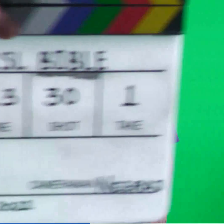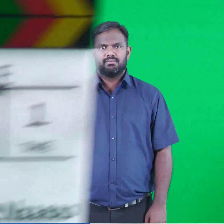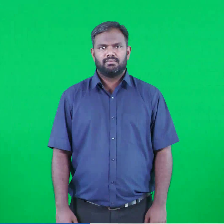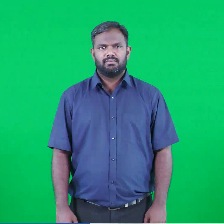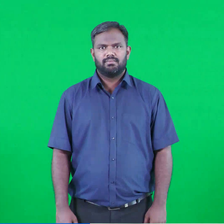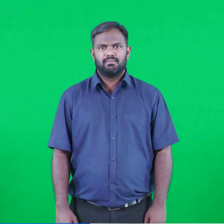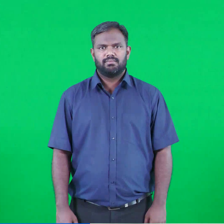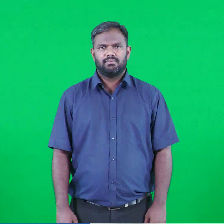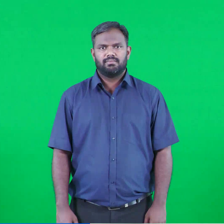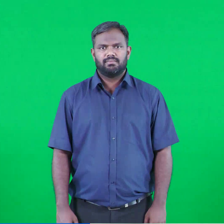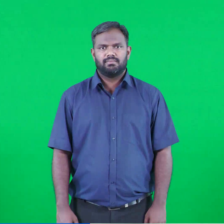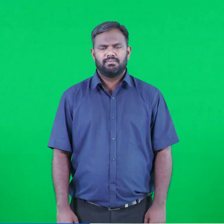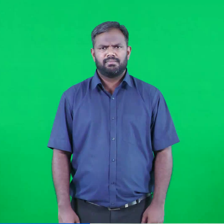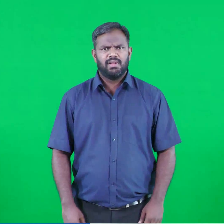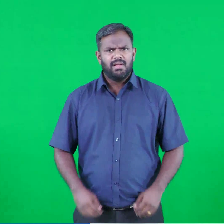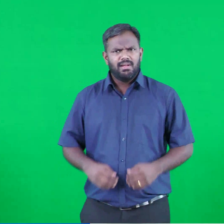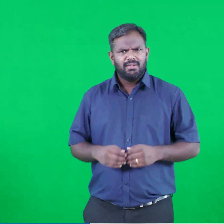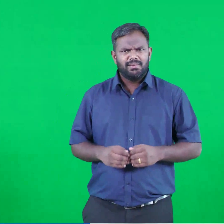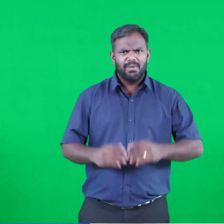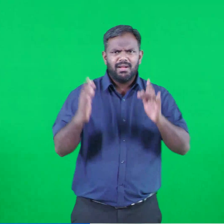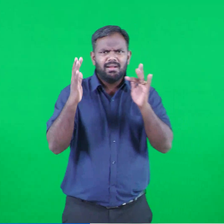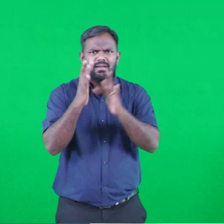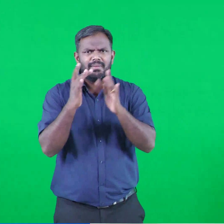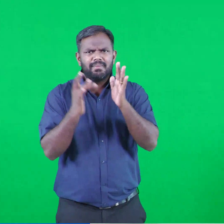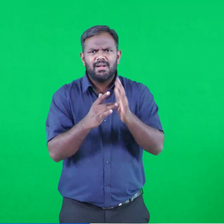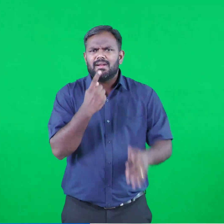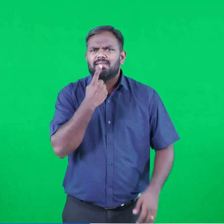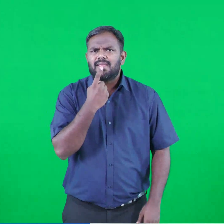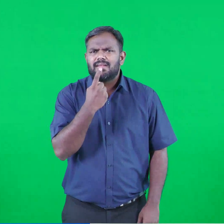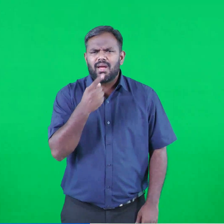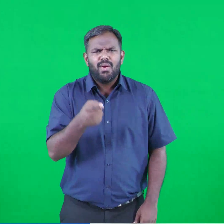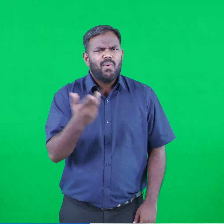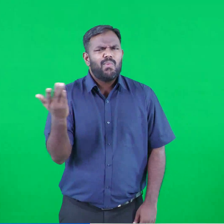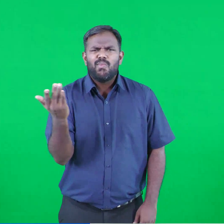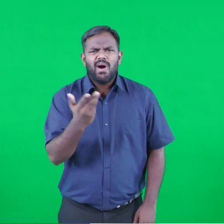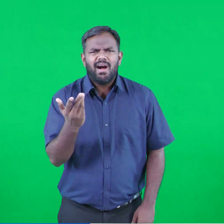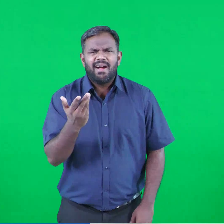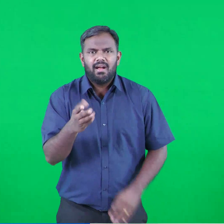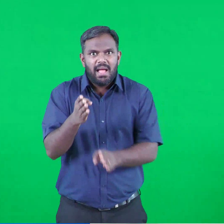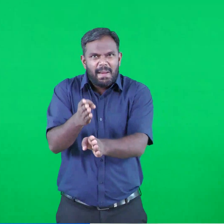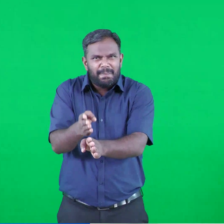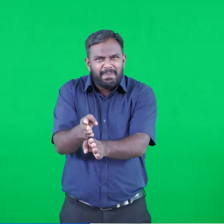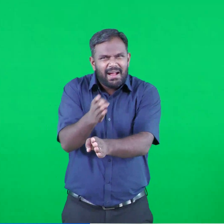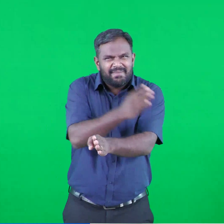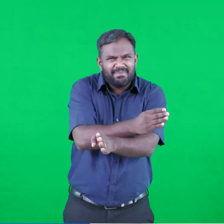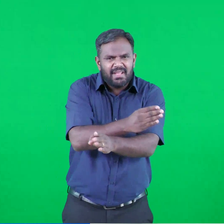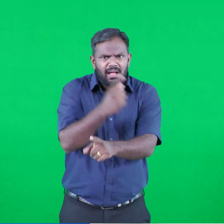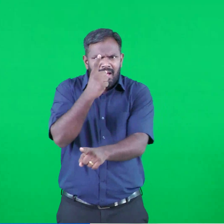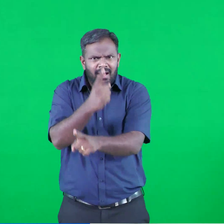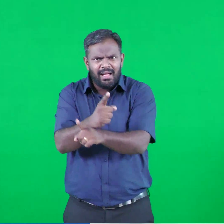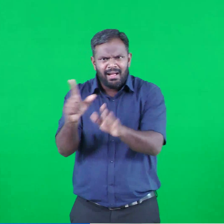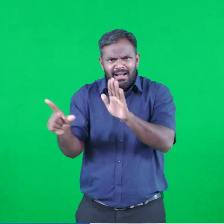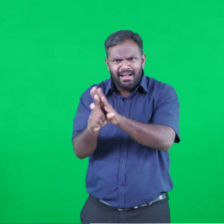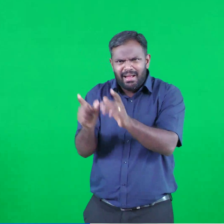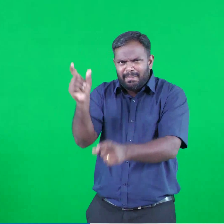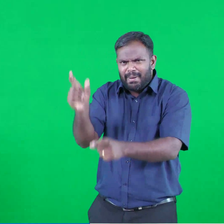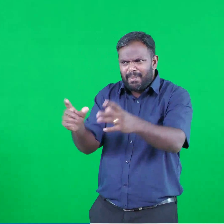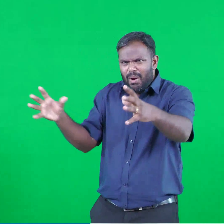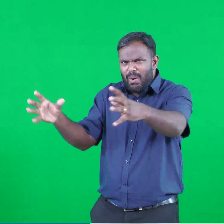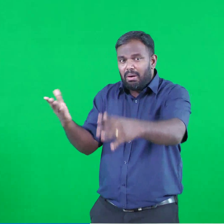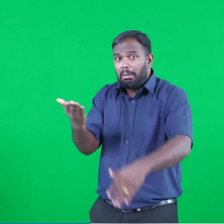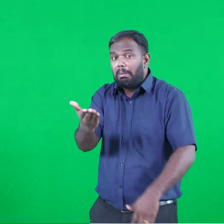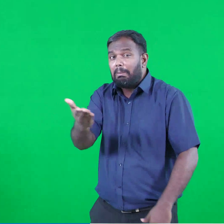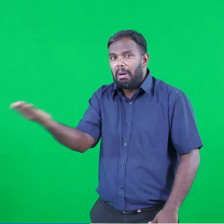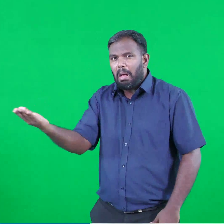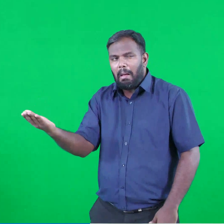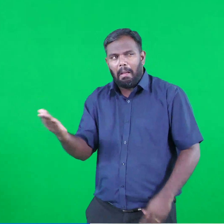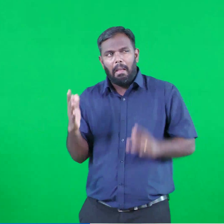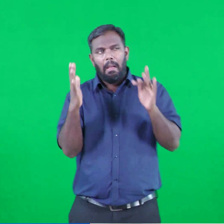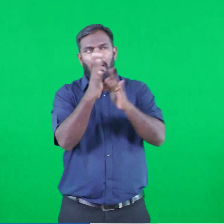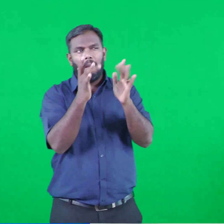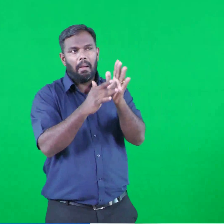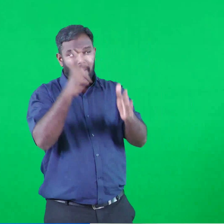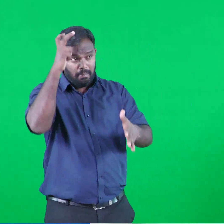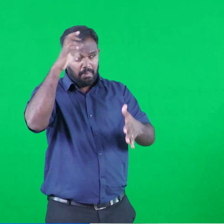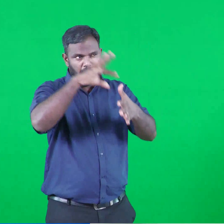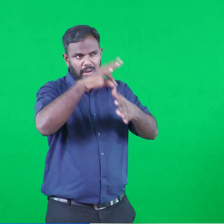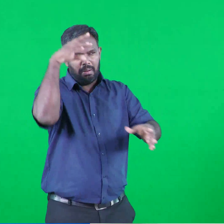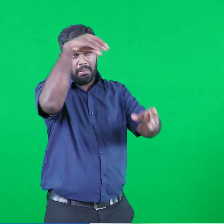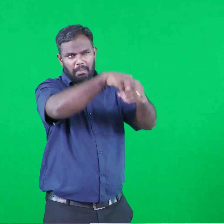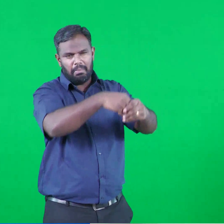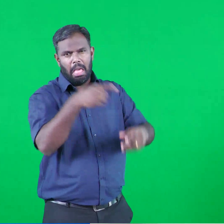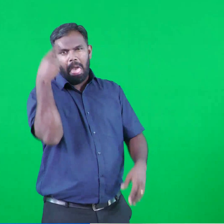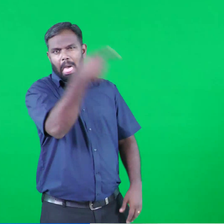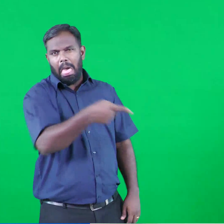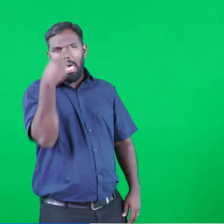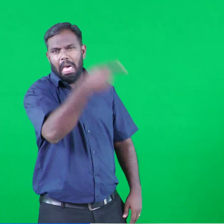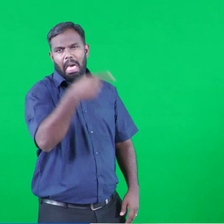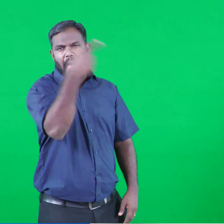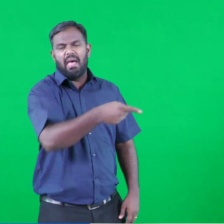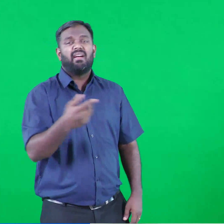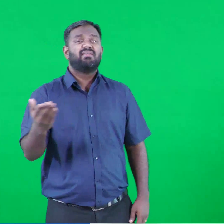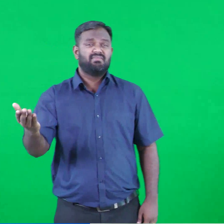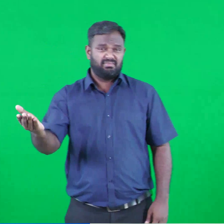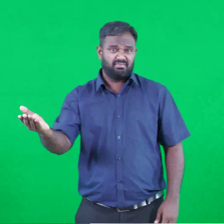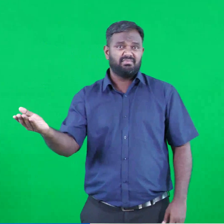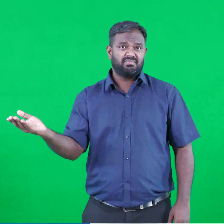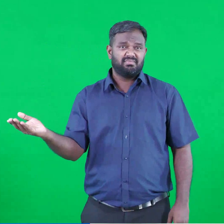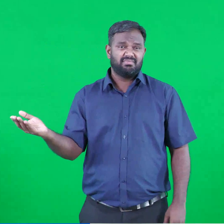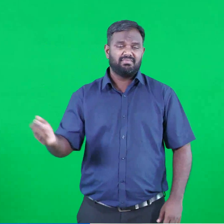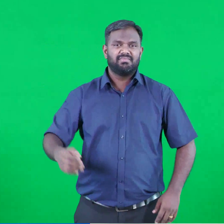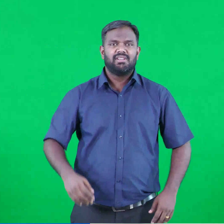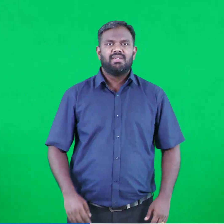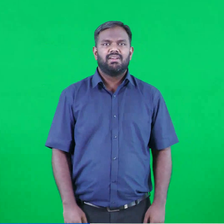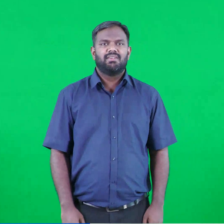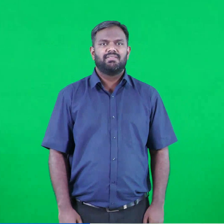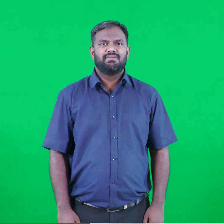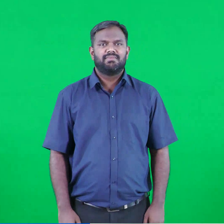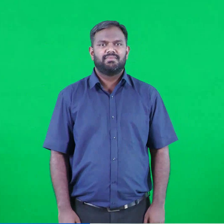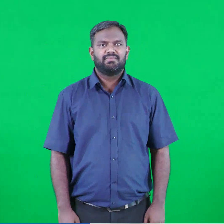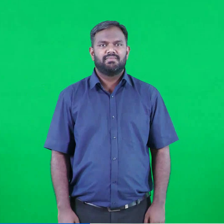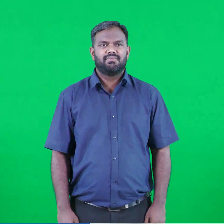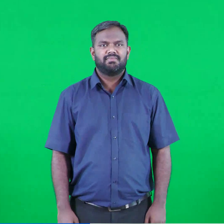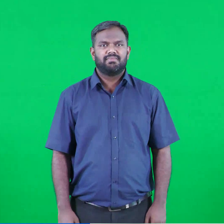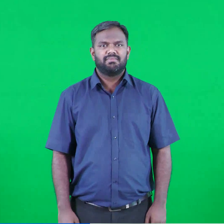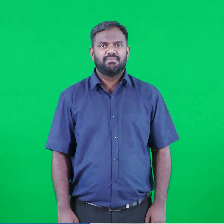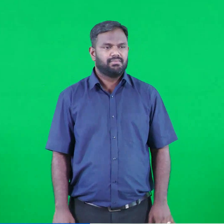Jesus made this statement because they were saying, "He has an unclean spirit."